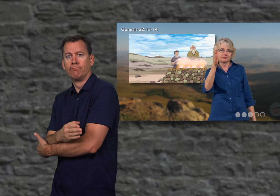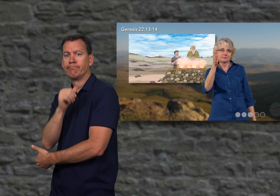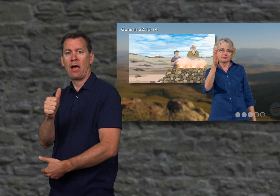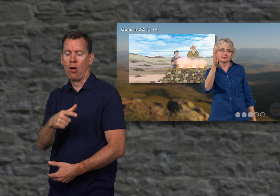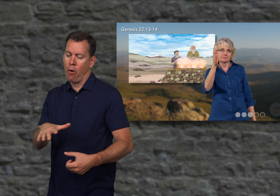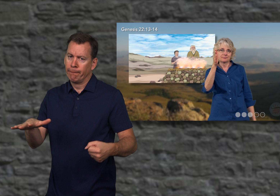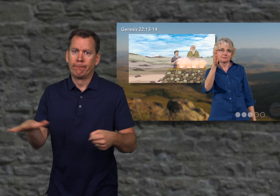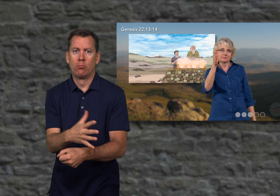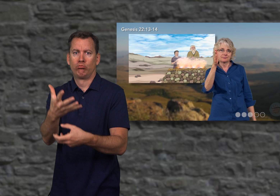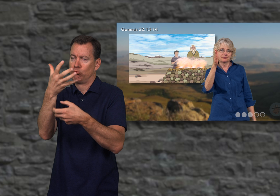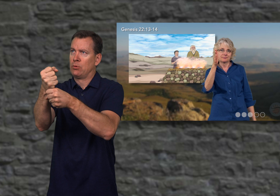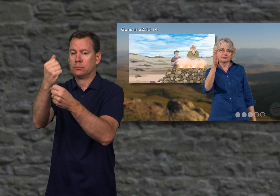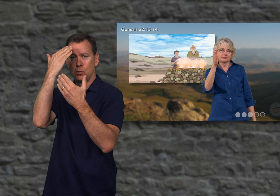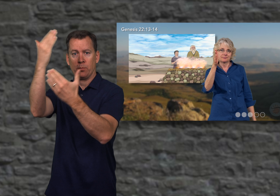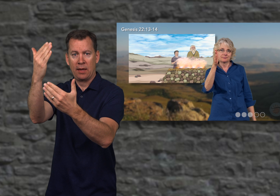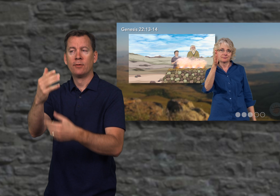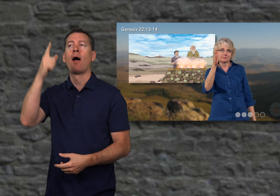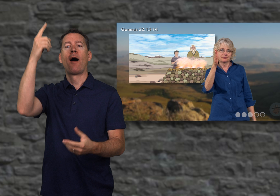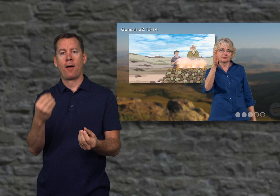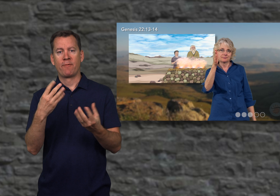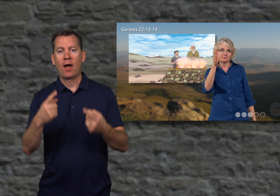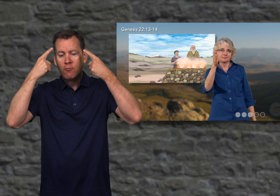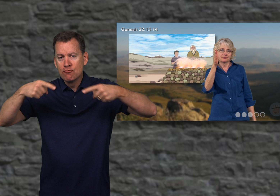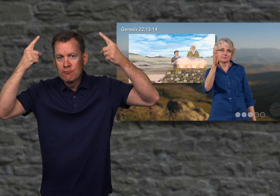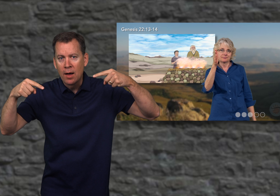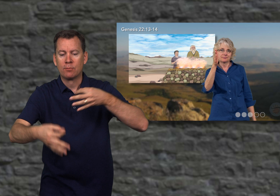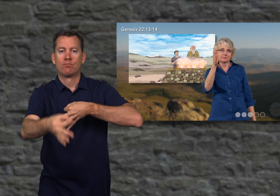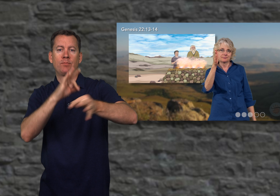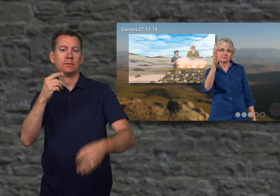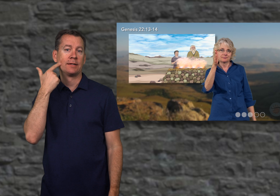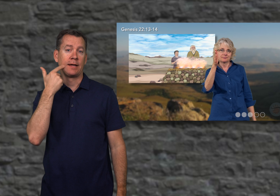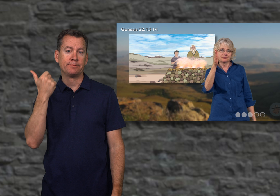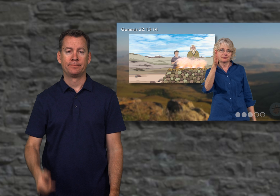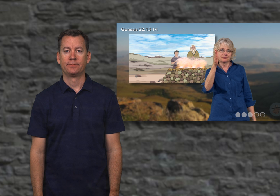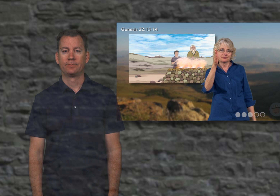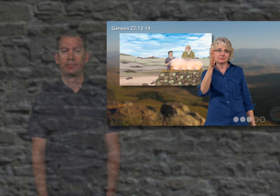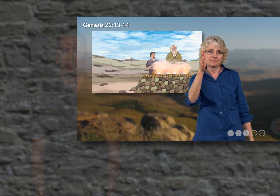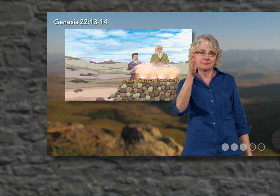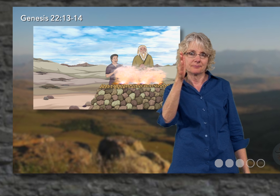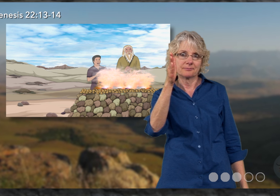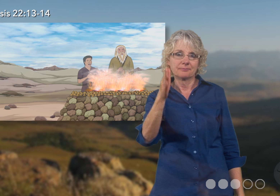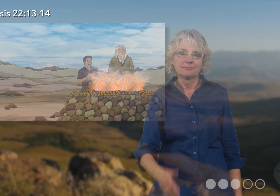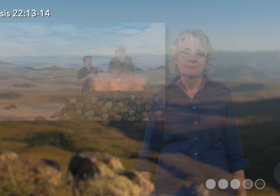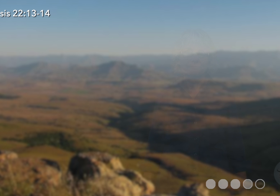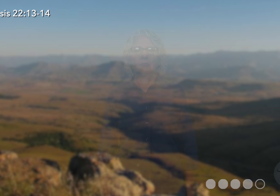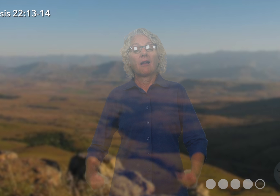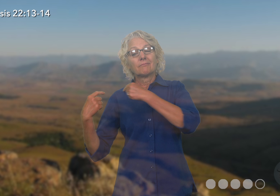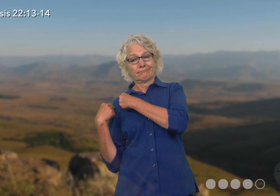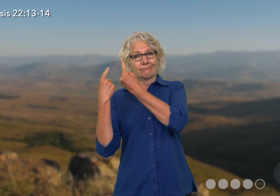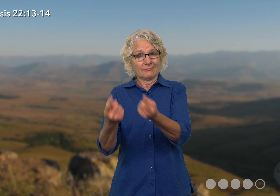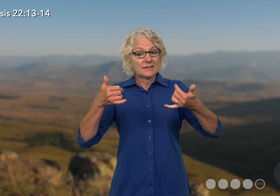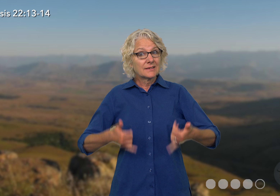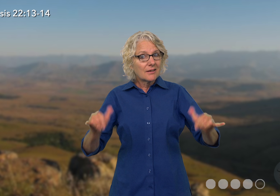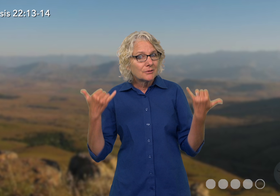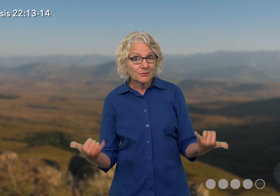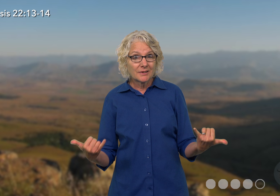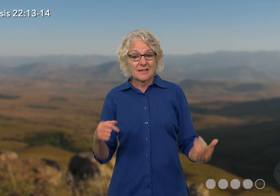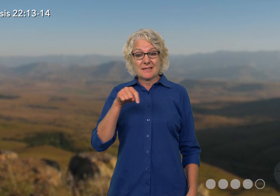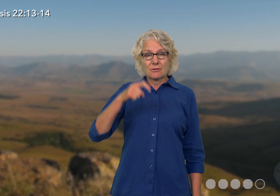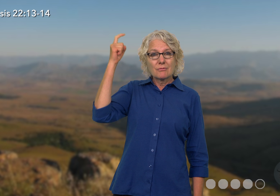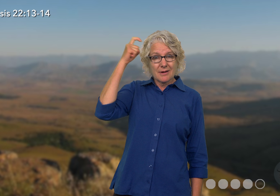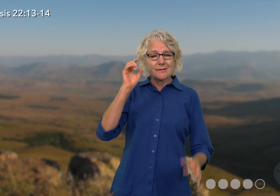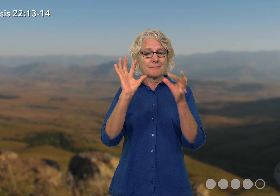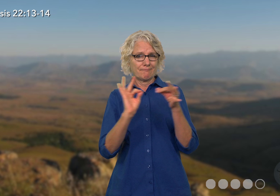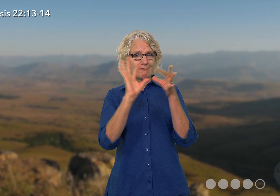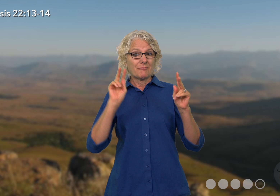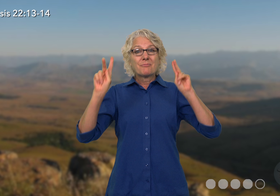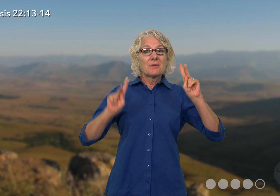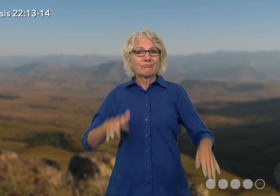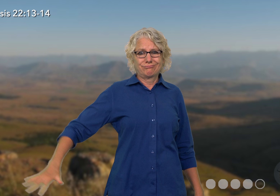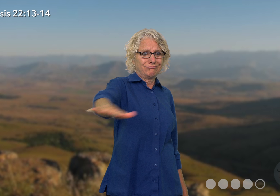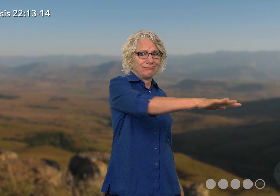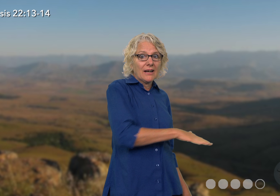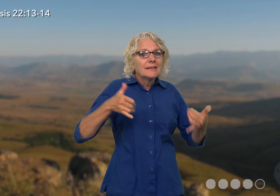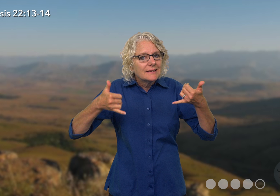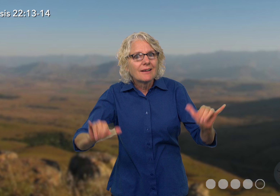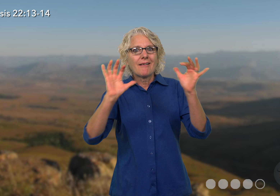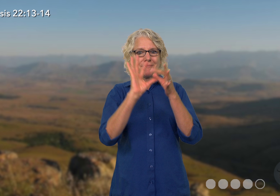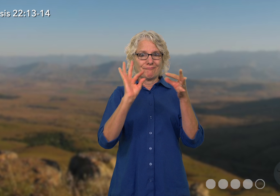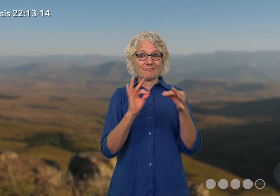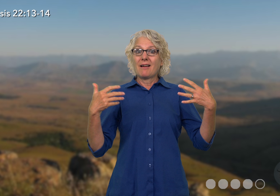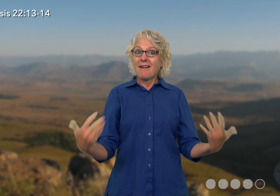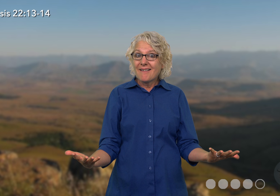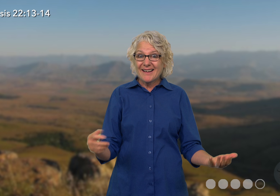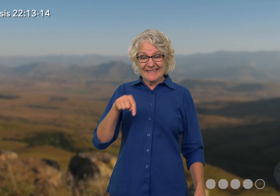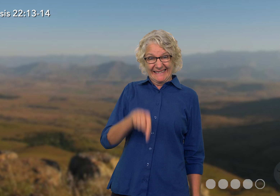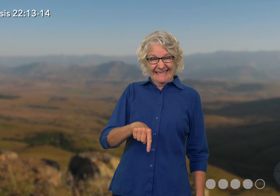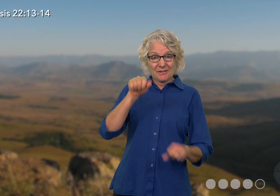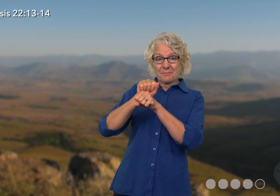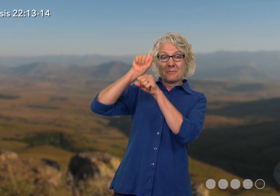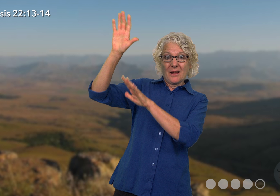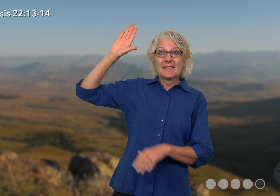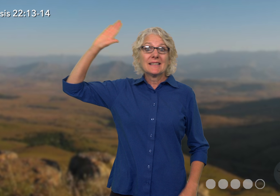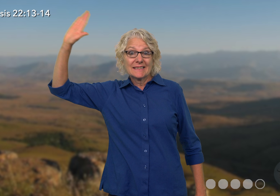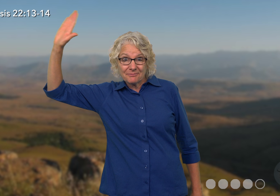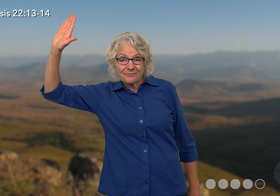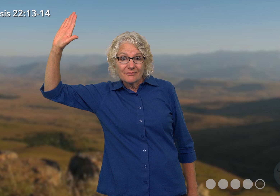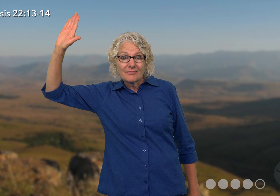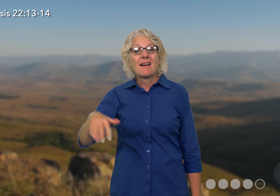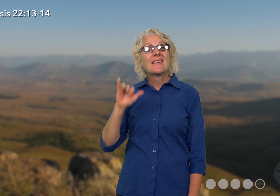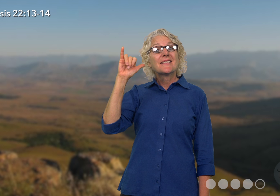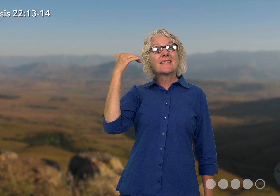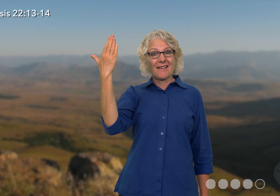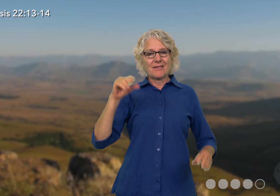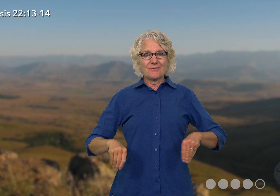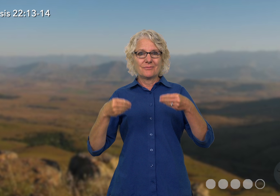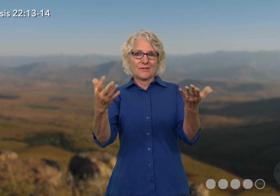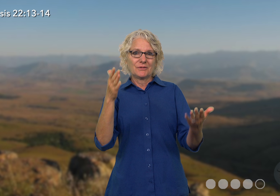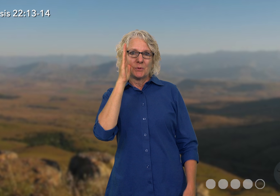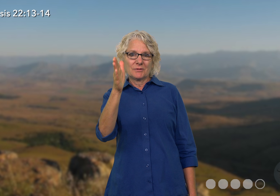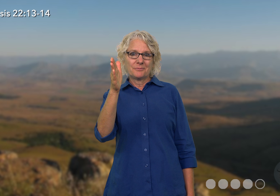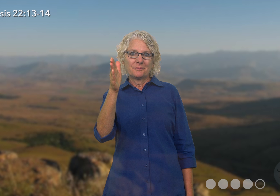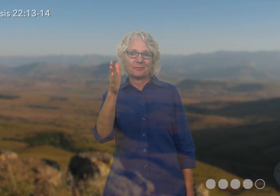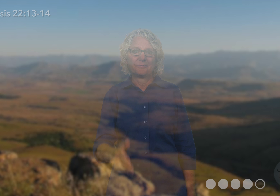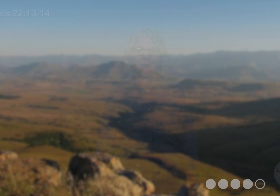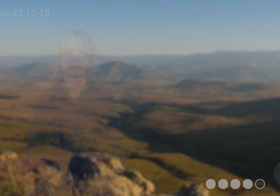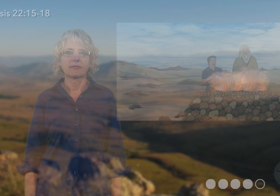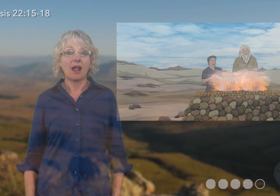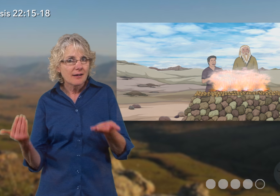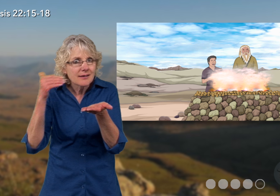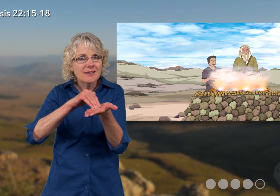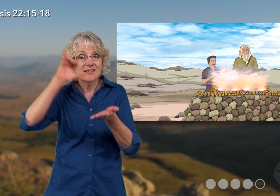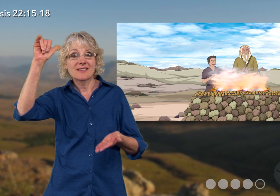So to this day it is said, “On the mountain of the LORD it will be provided.”